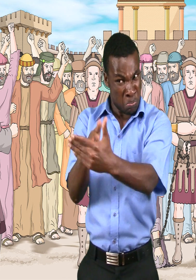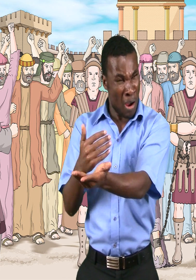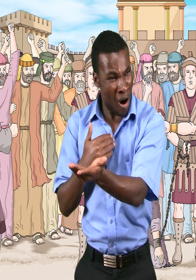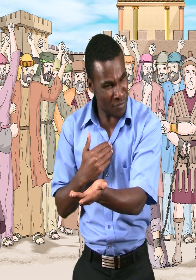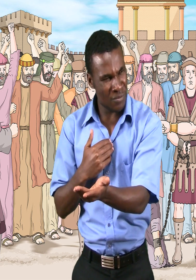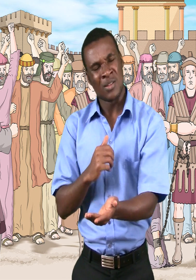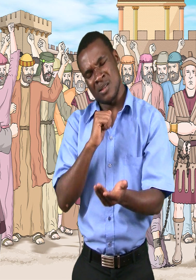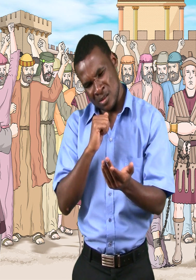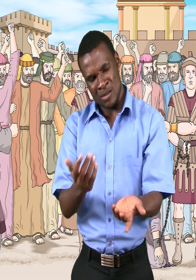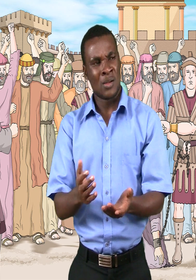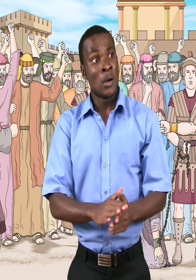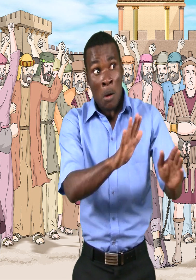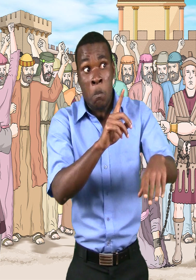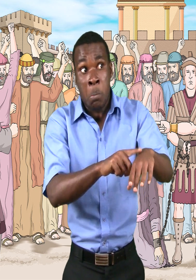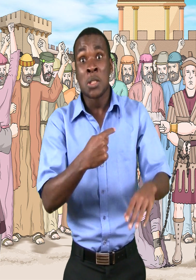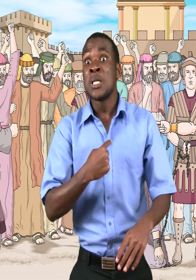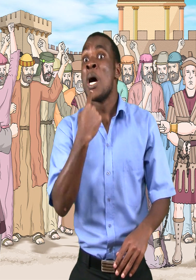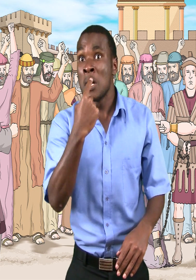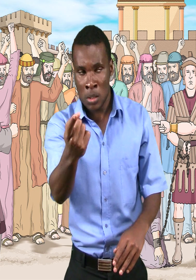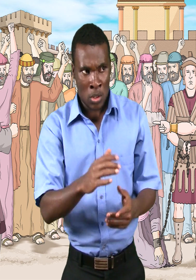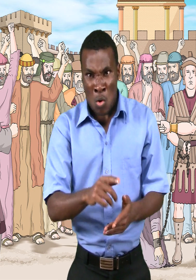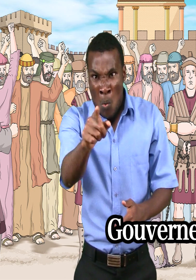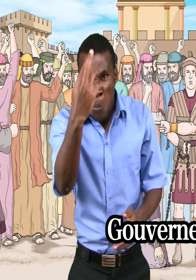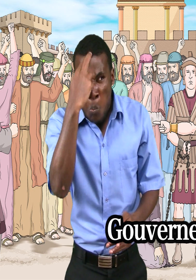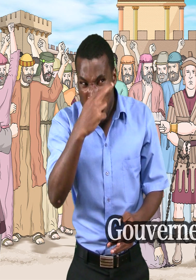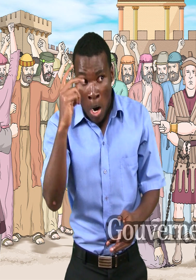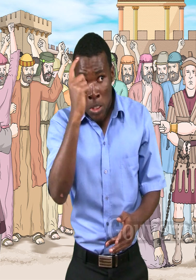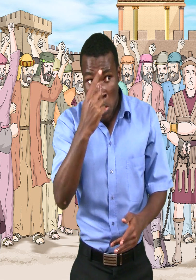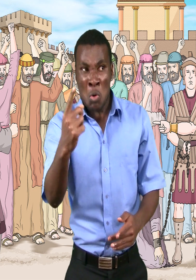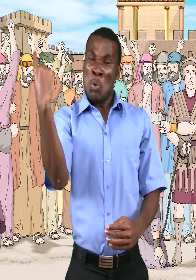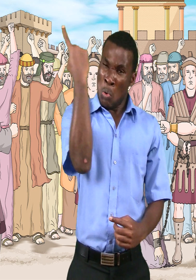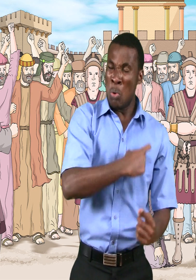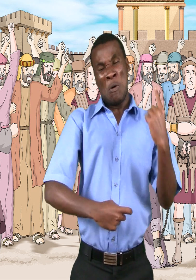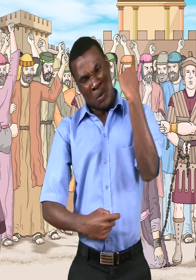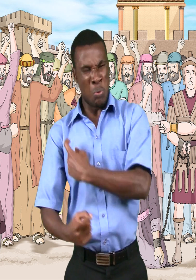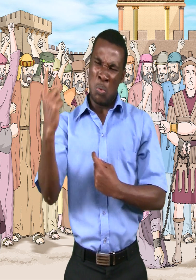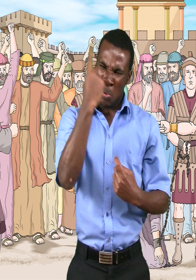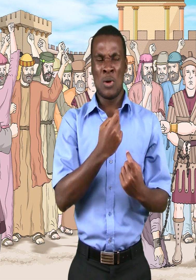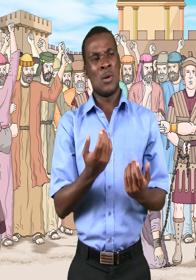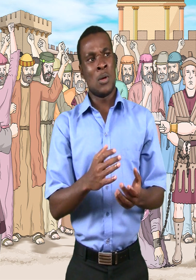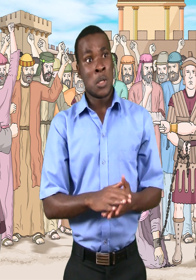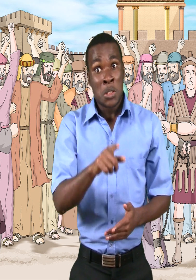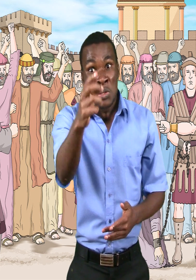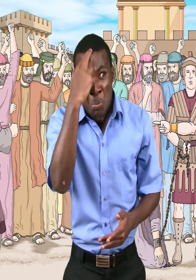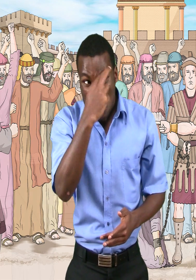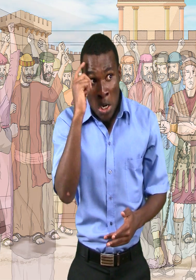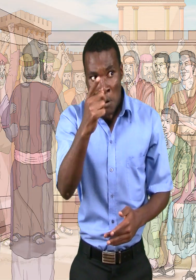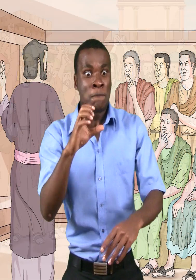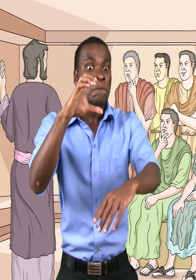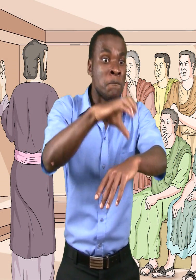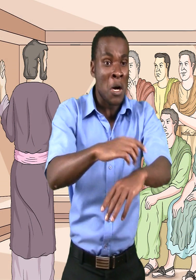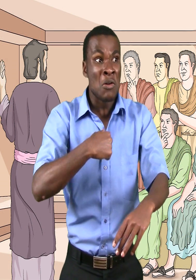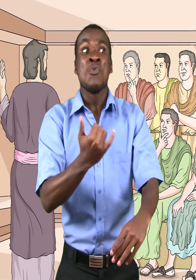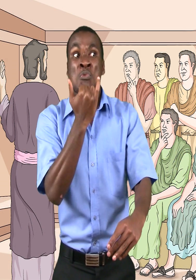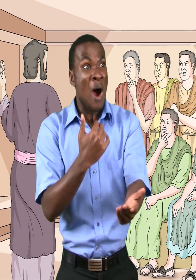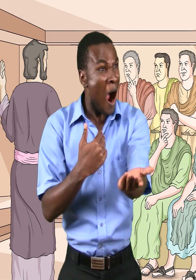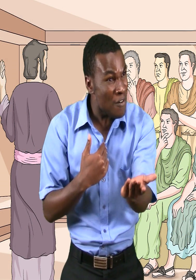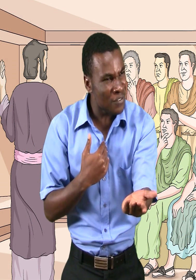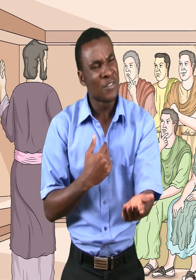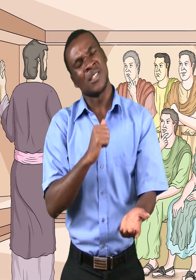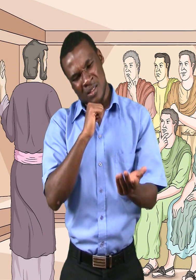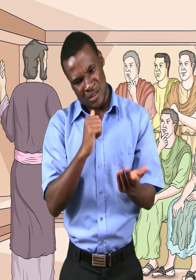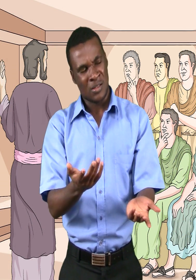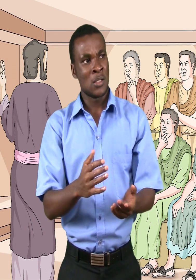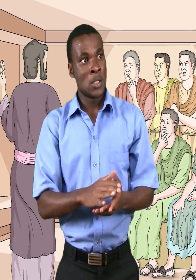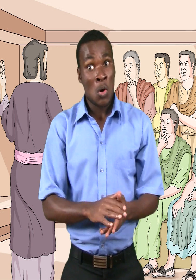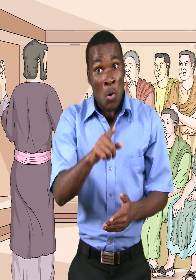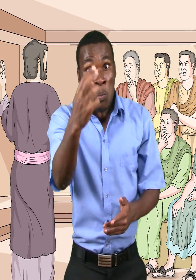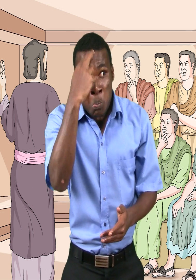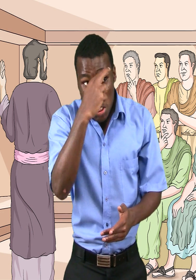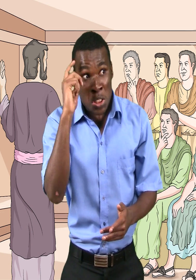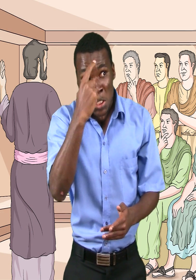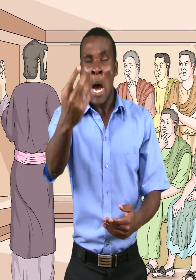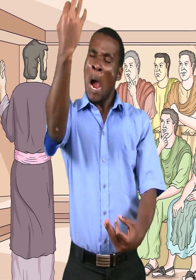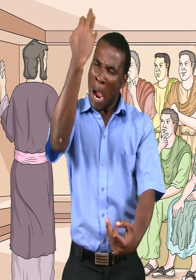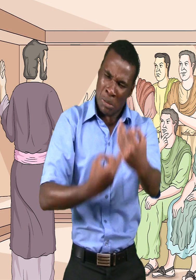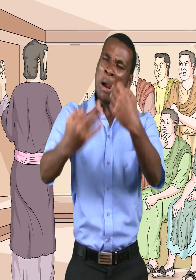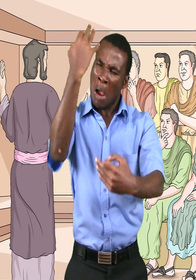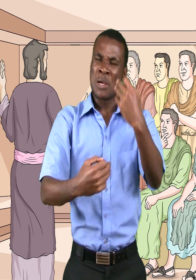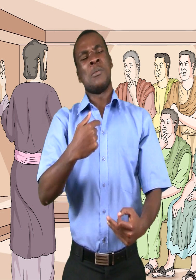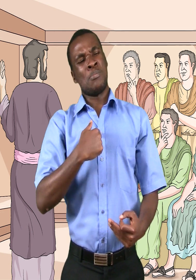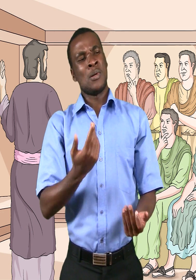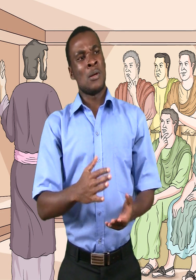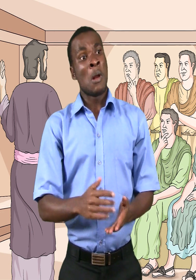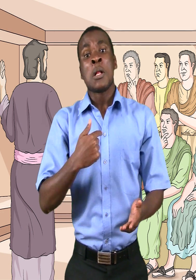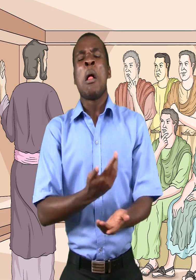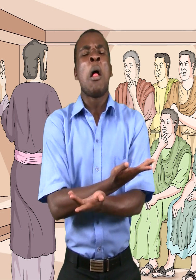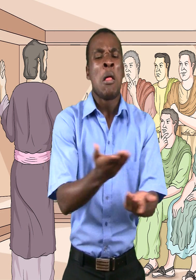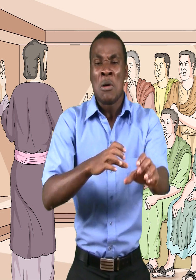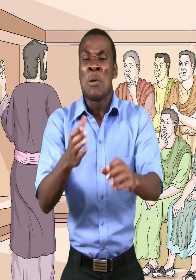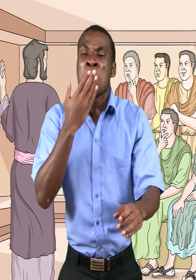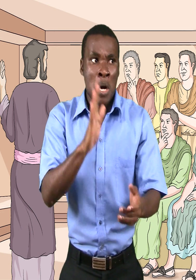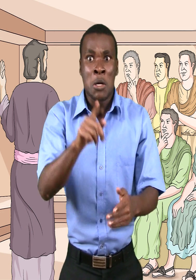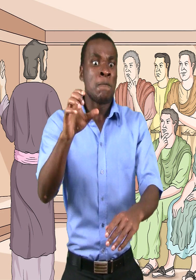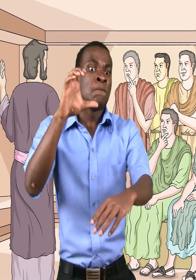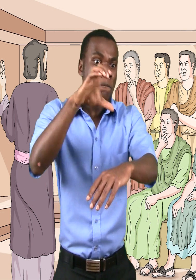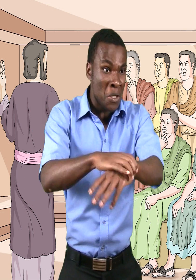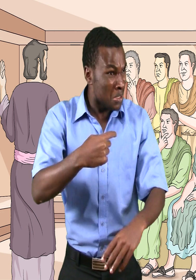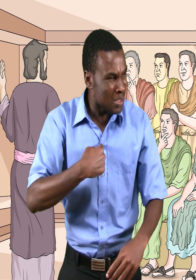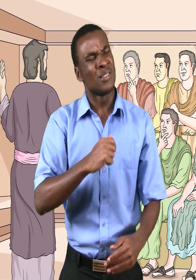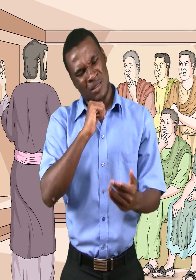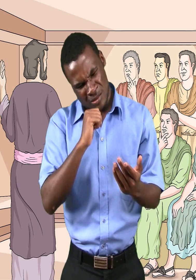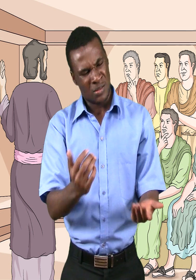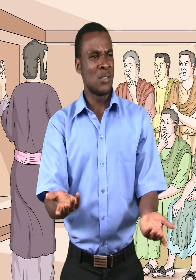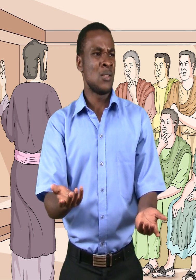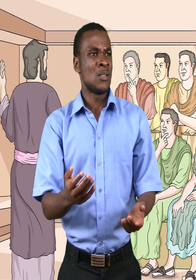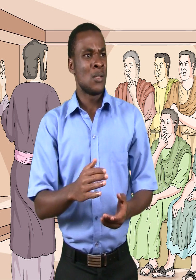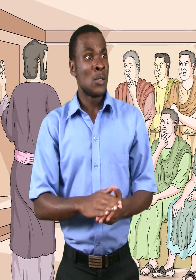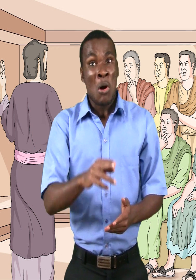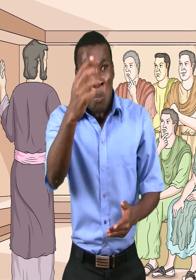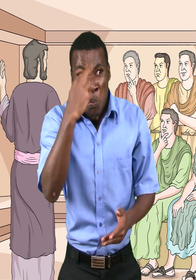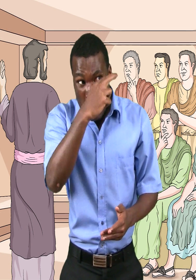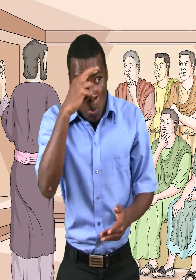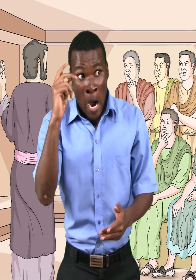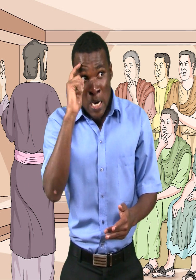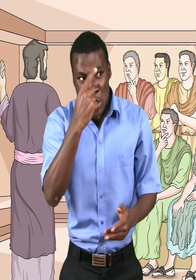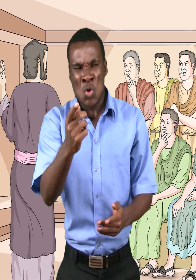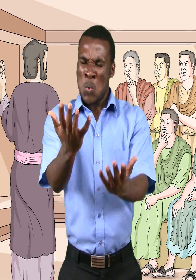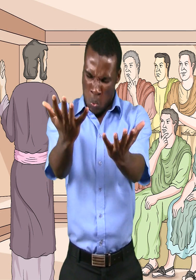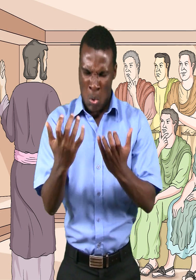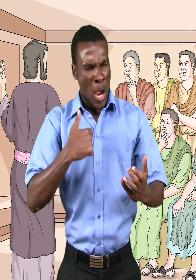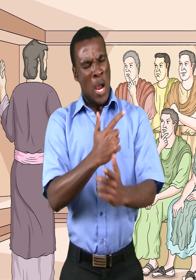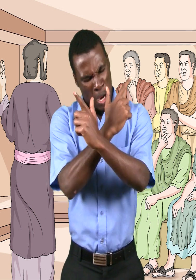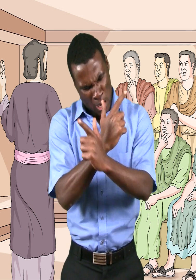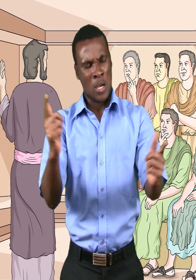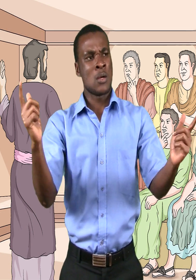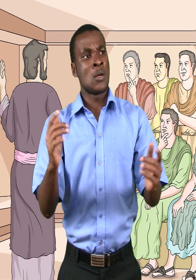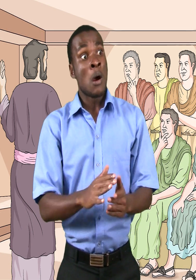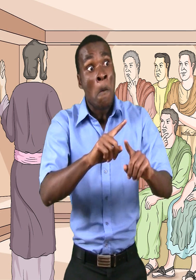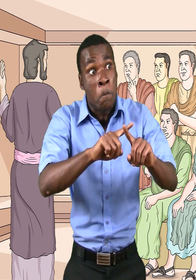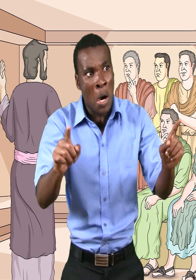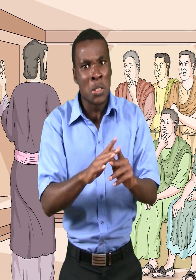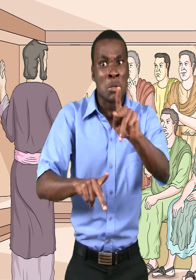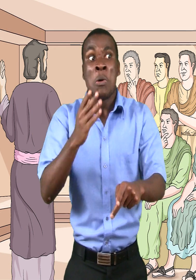They examined me and wanted to release me, because there was no basis for a death sentence against me.